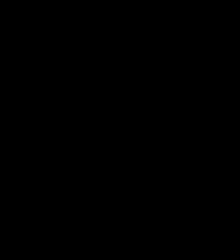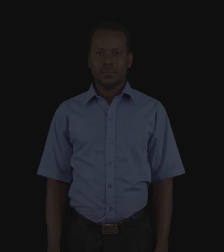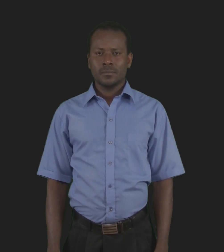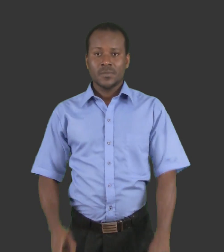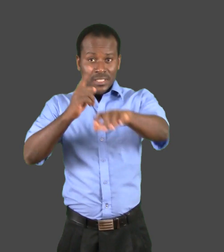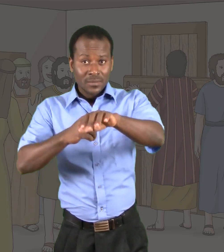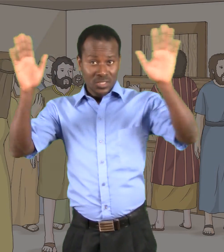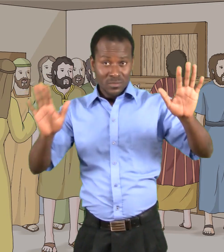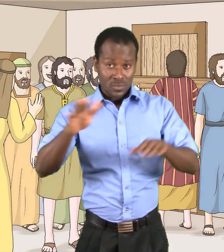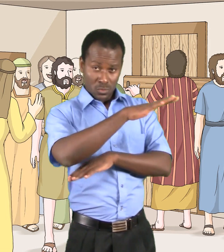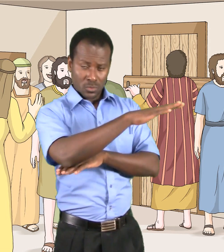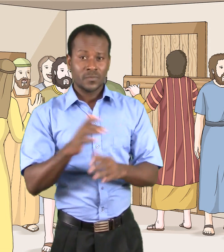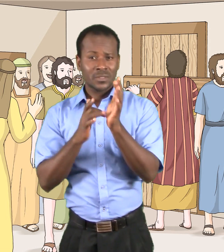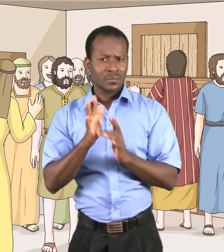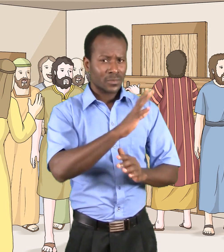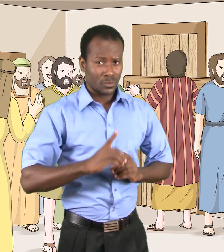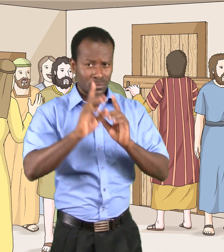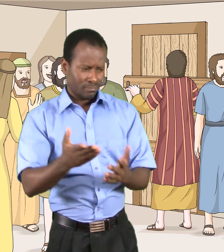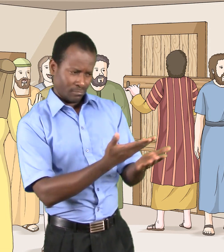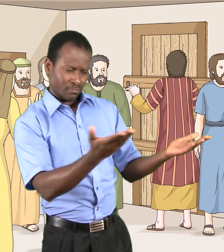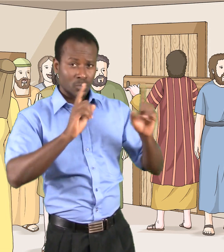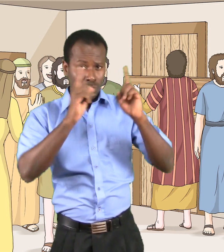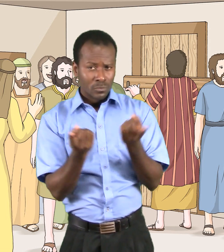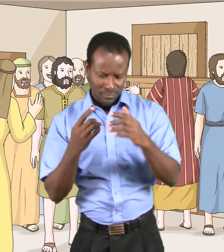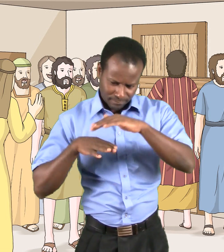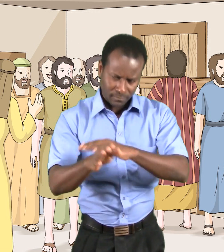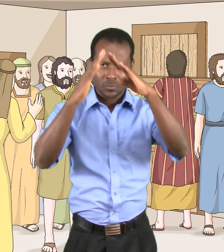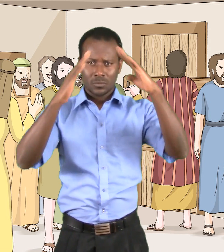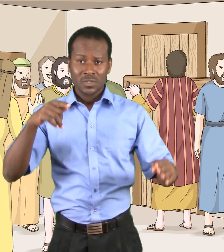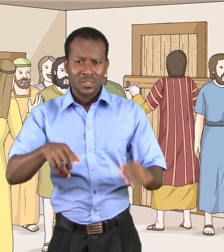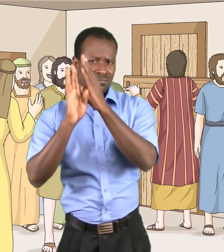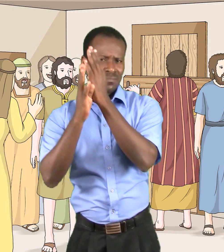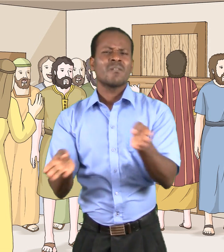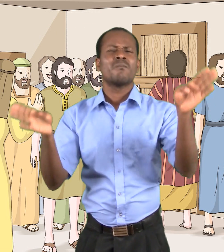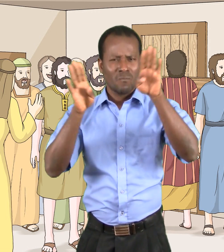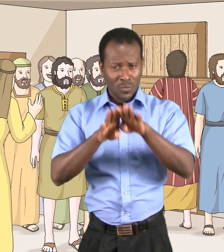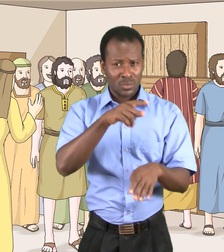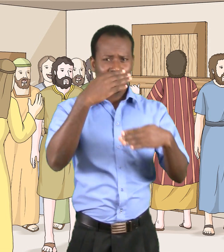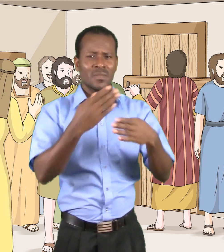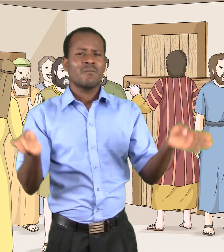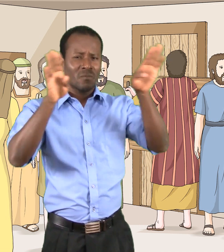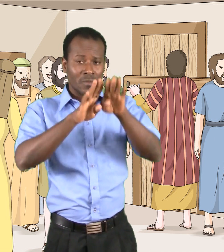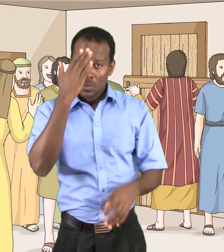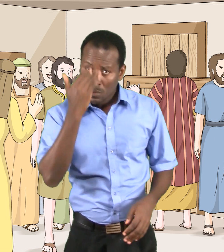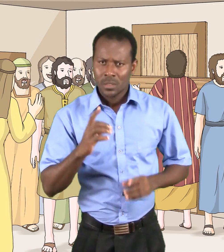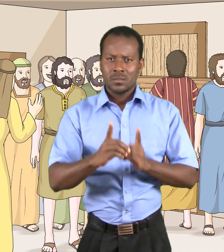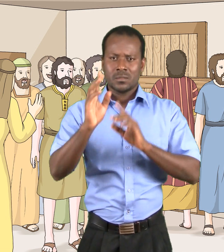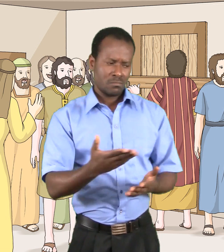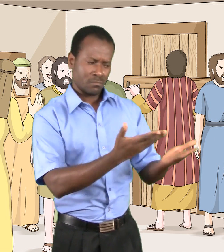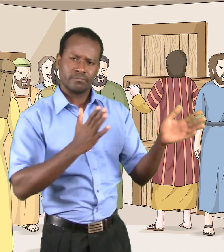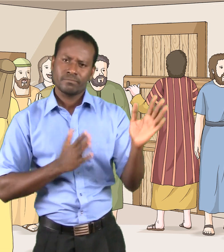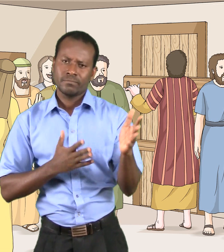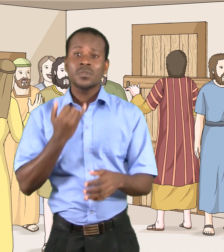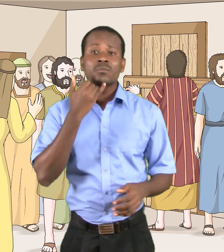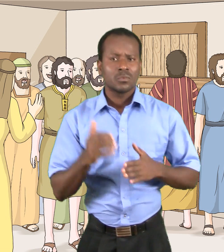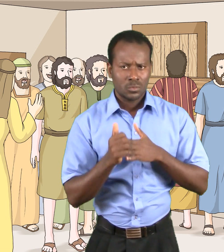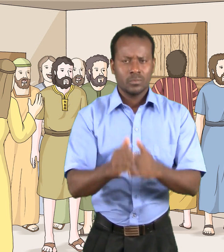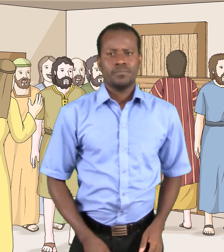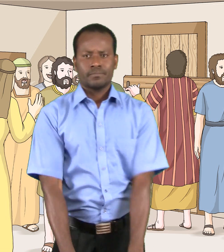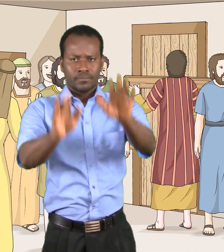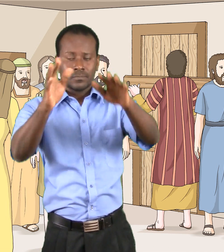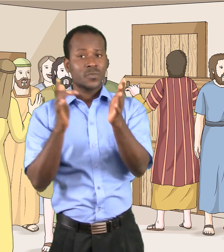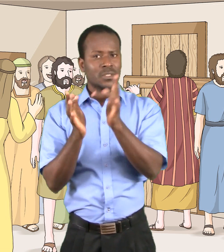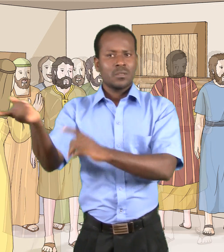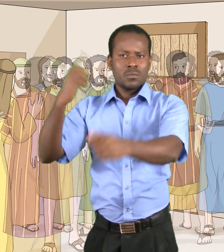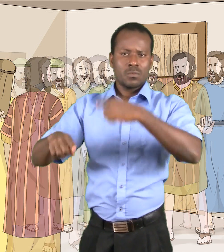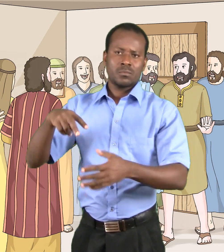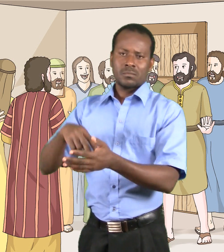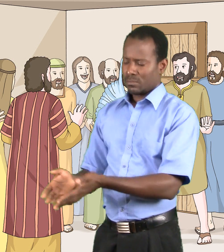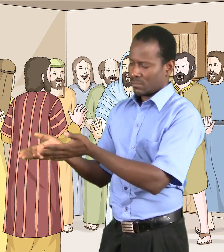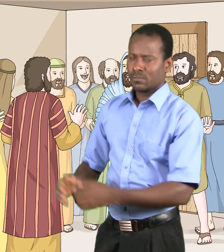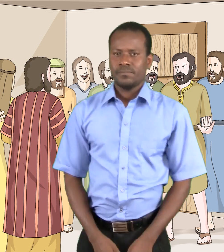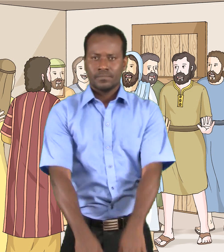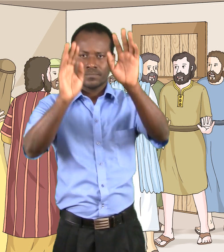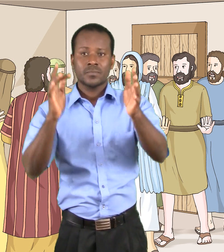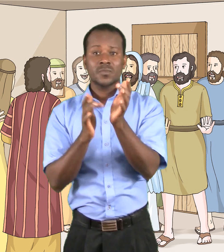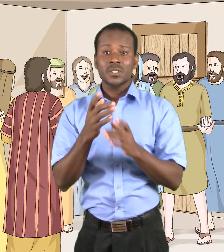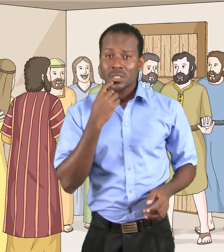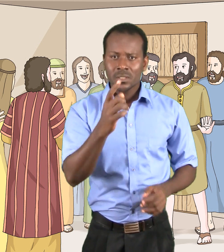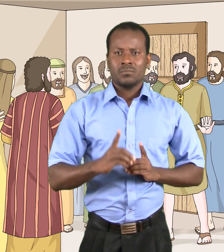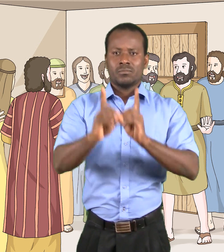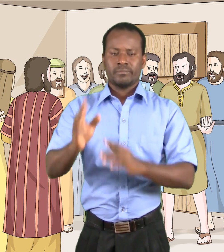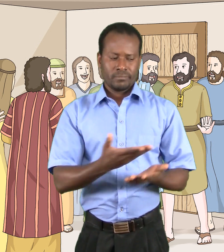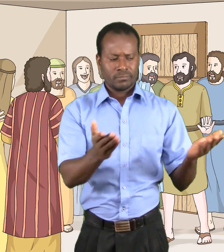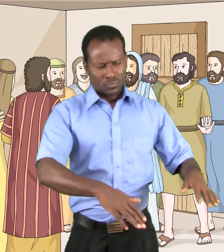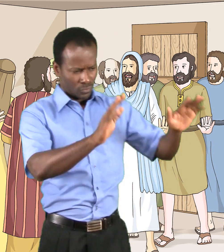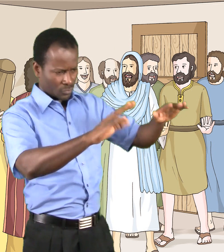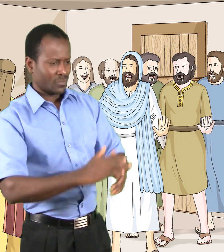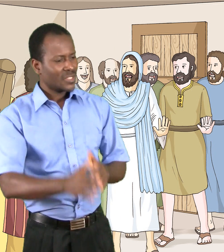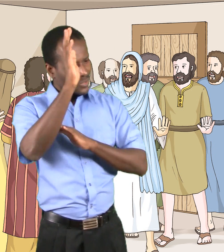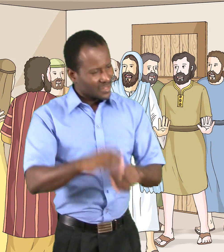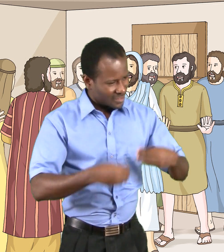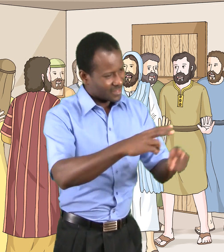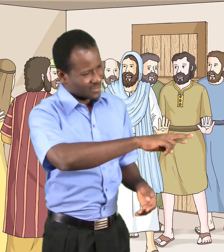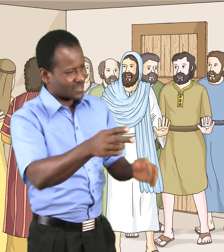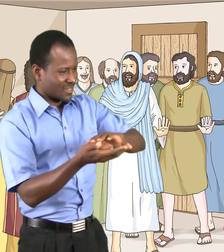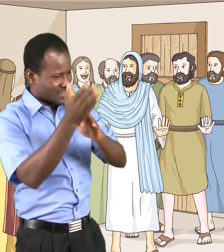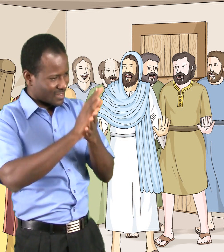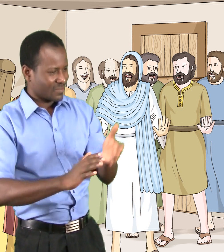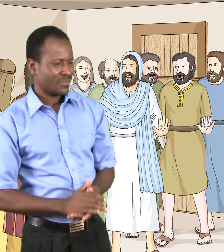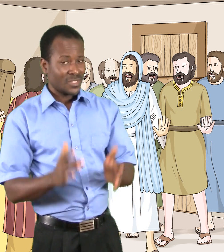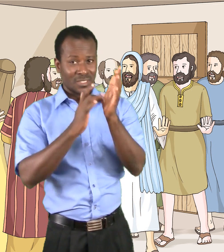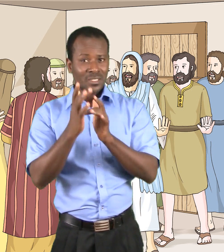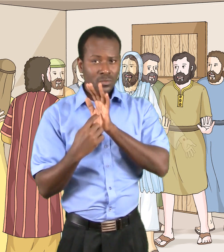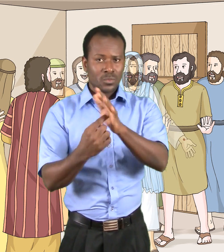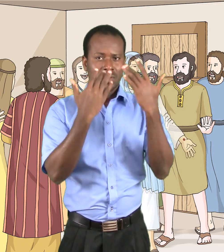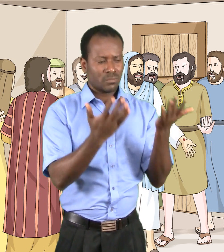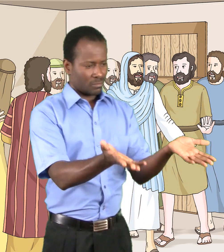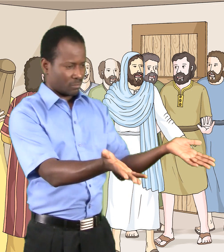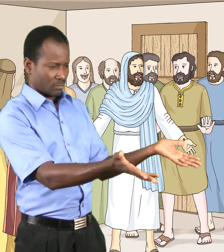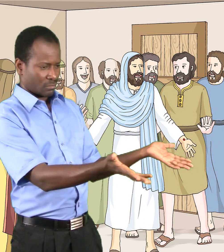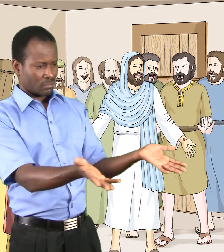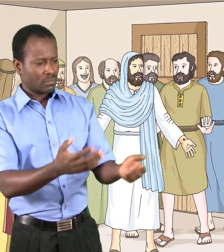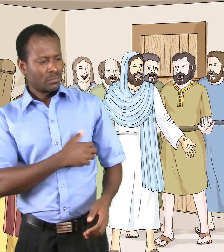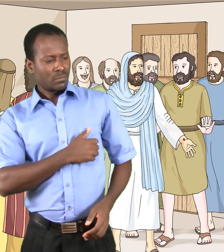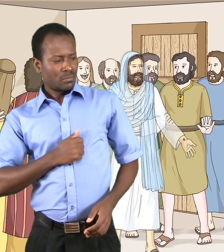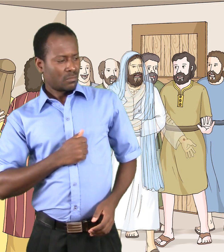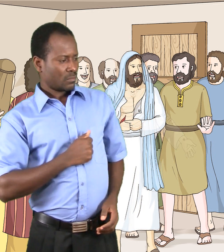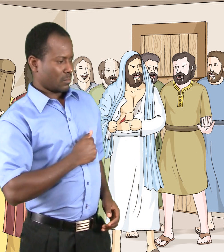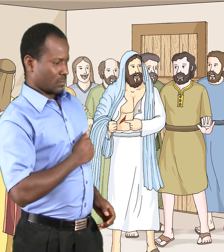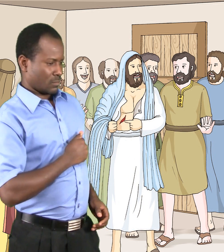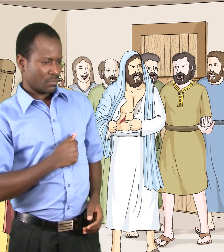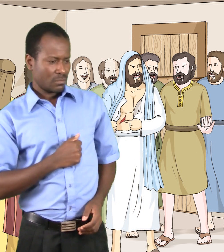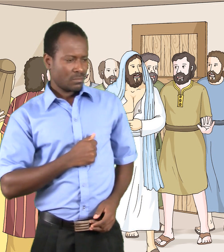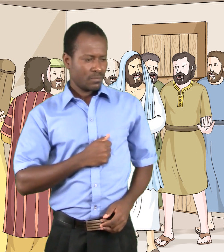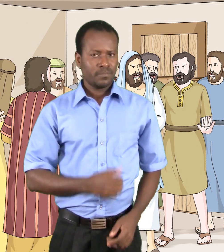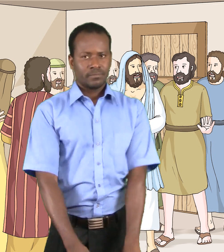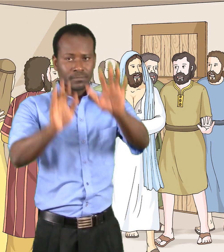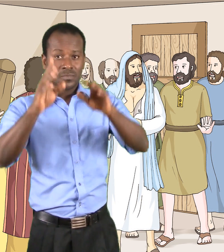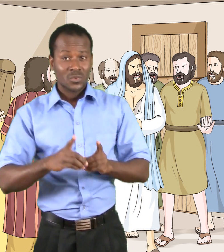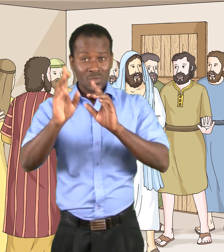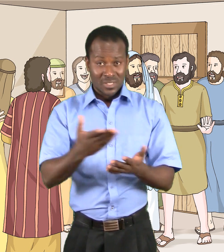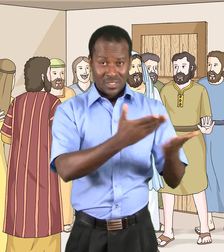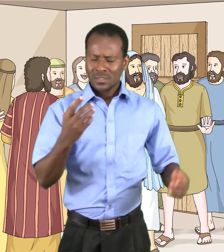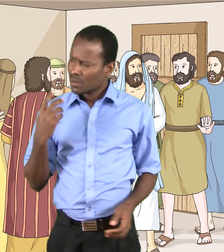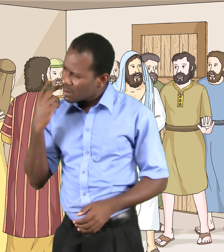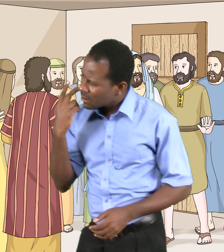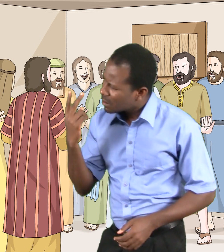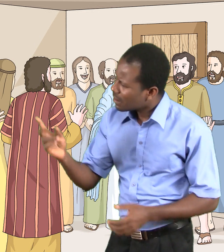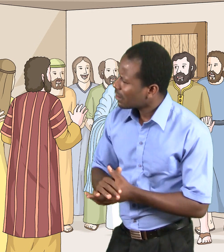It was the first day of the week, and that very evening, while the disciples were together with the doors locked for fear of the Jews, Jesus came and stood among them.